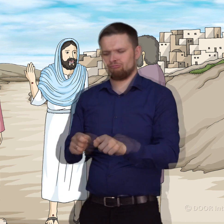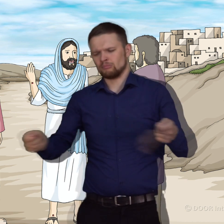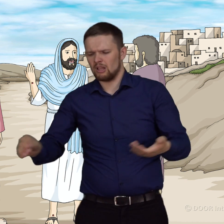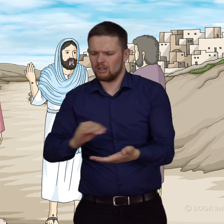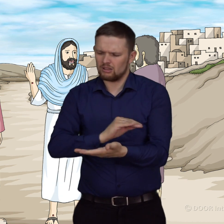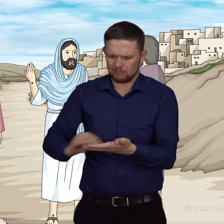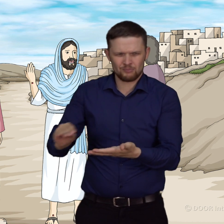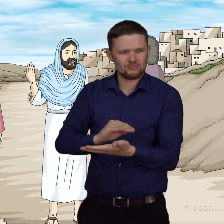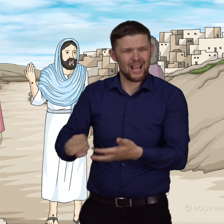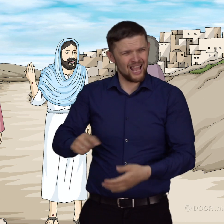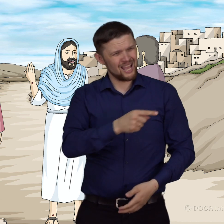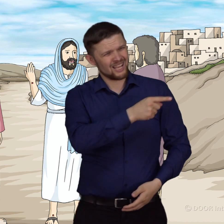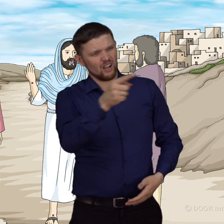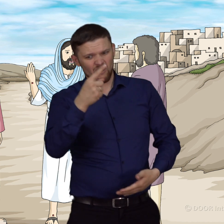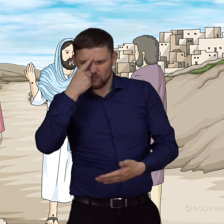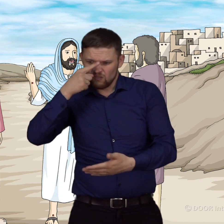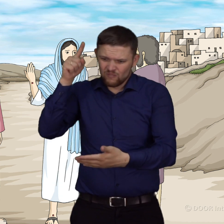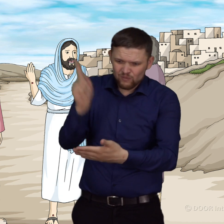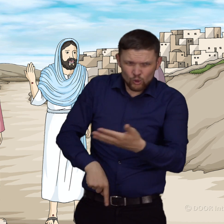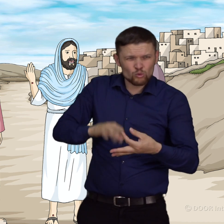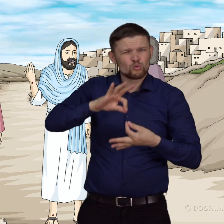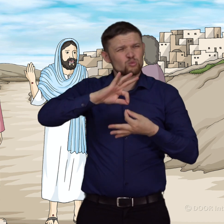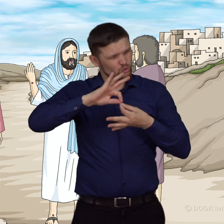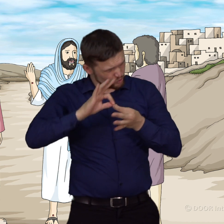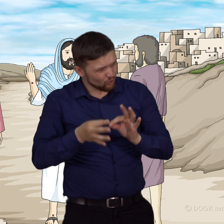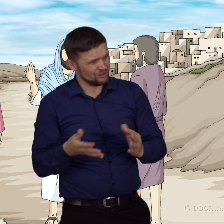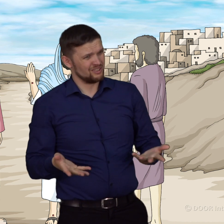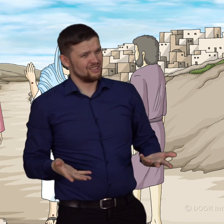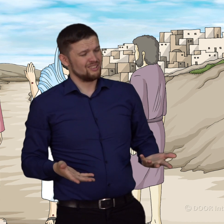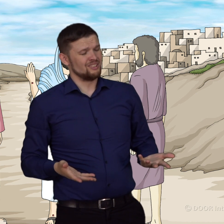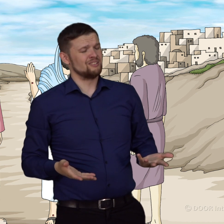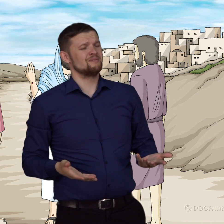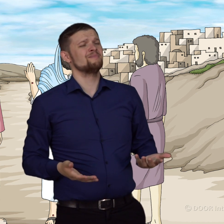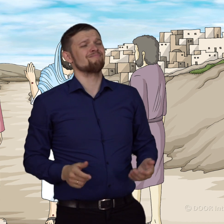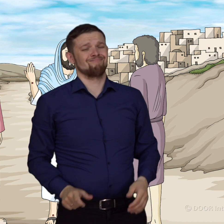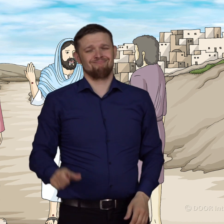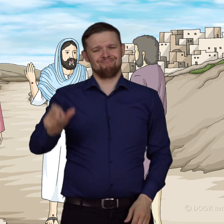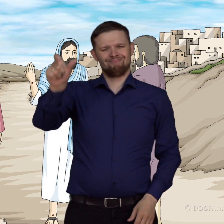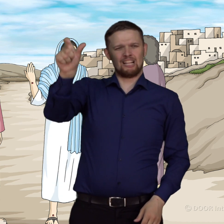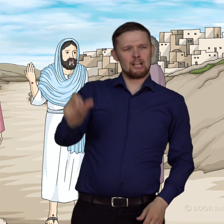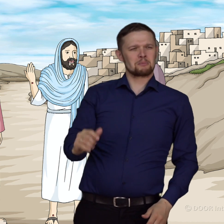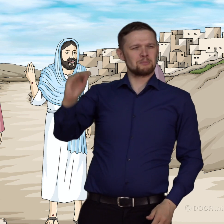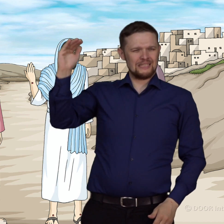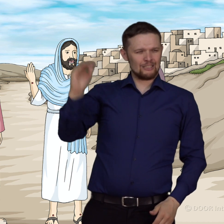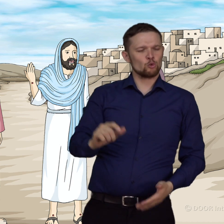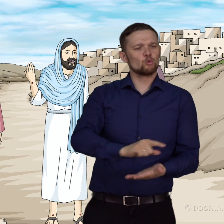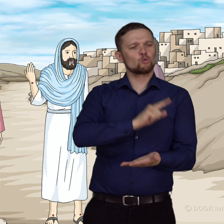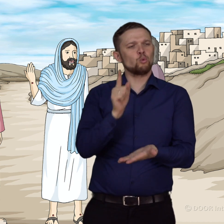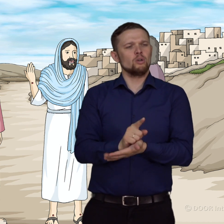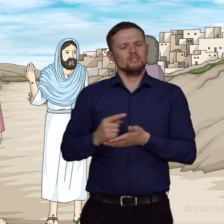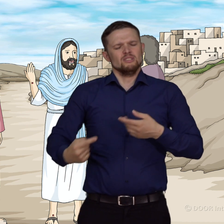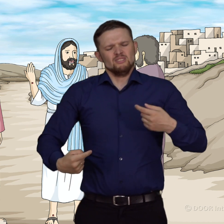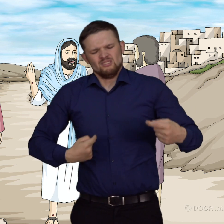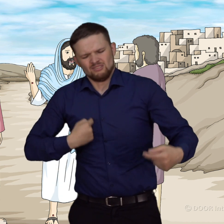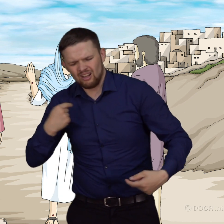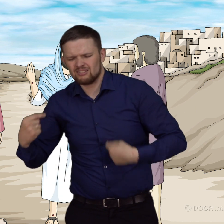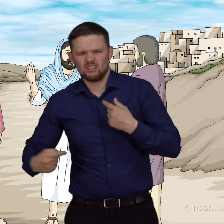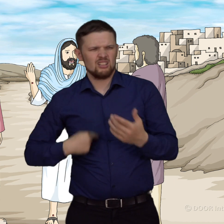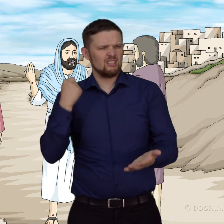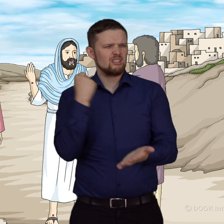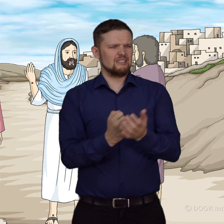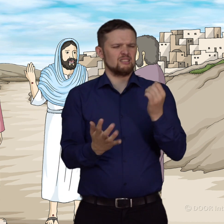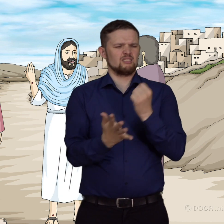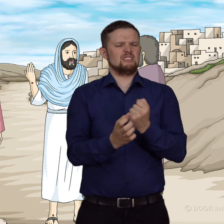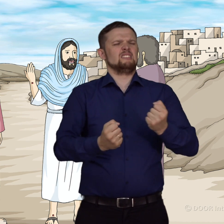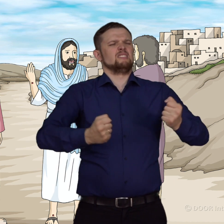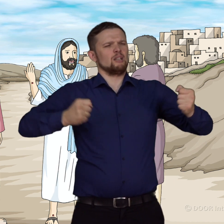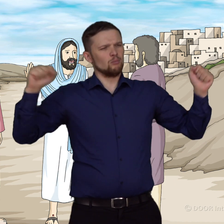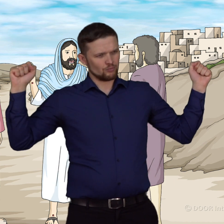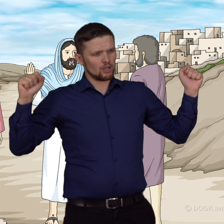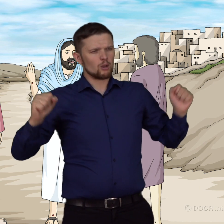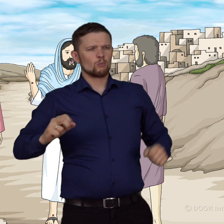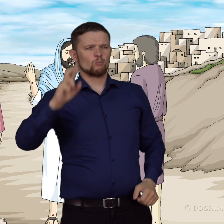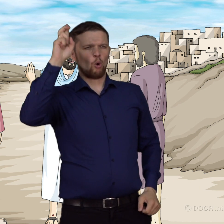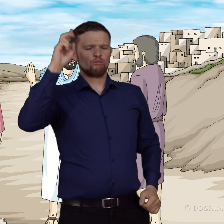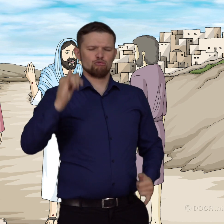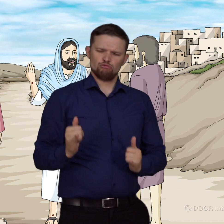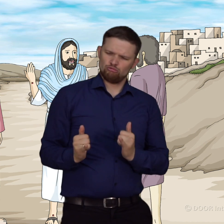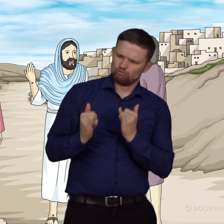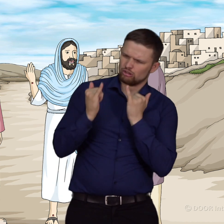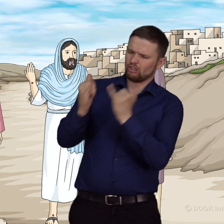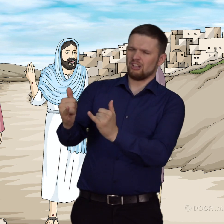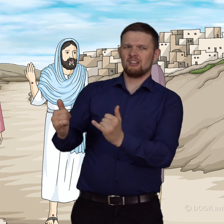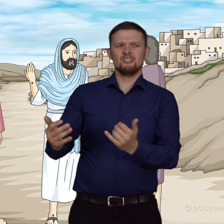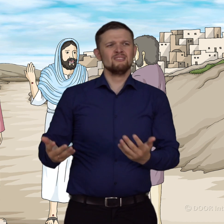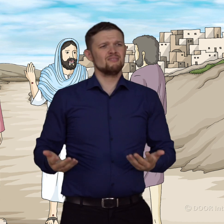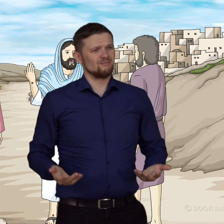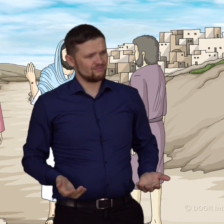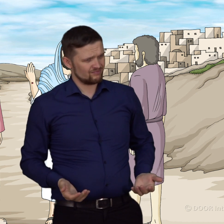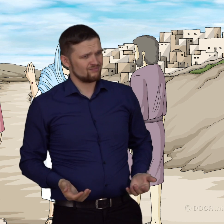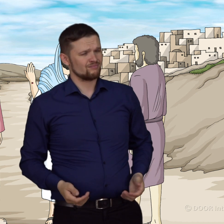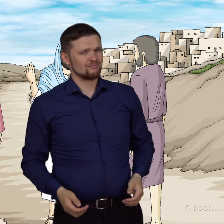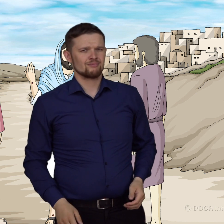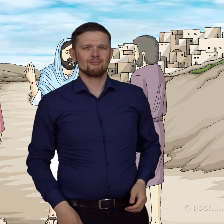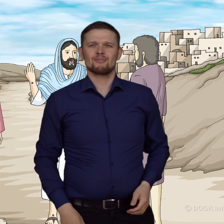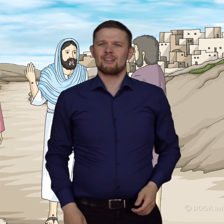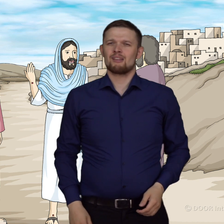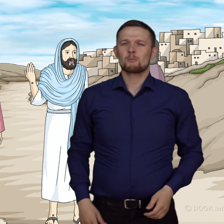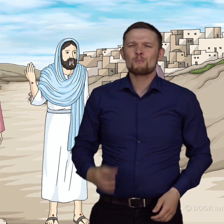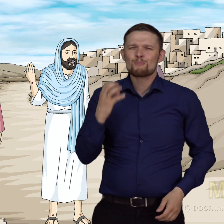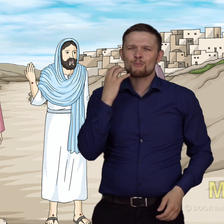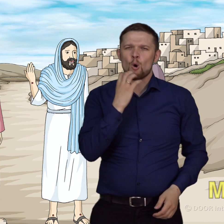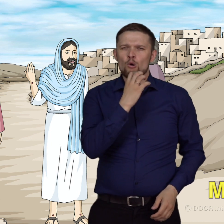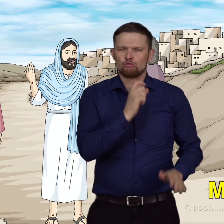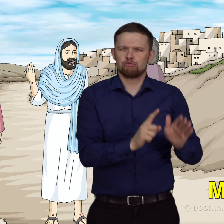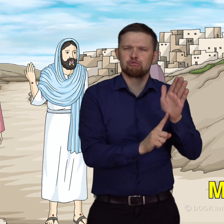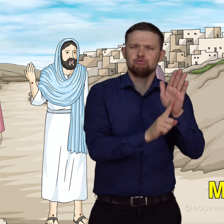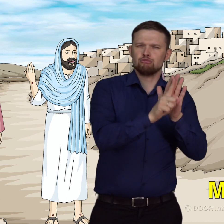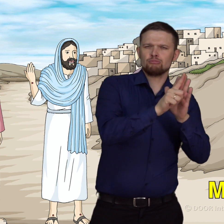Was it not necessary for the Christ to suffer these things and then to enter His glory?”